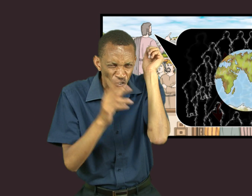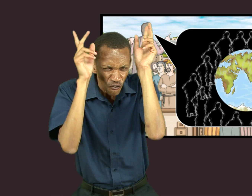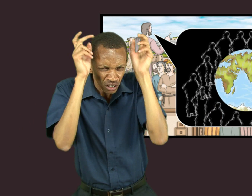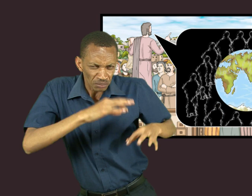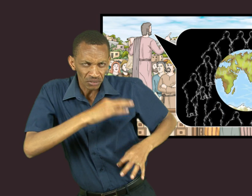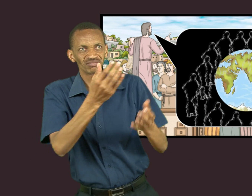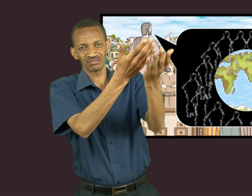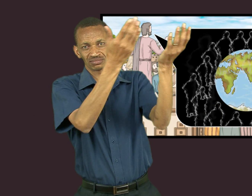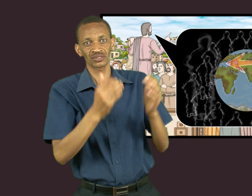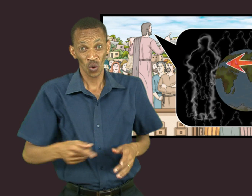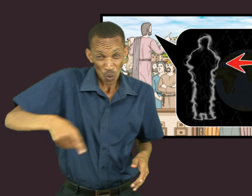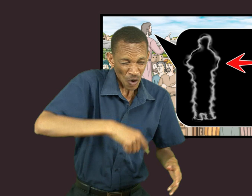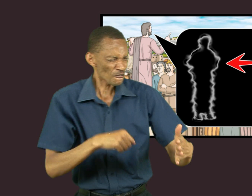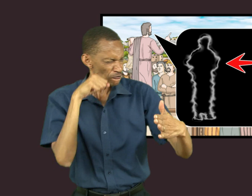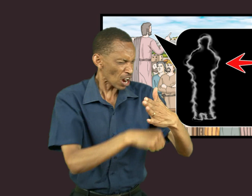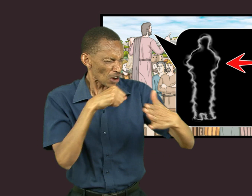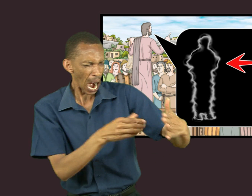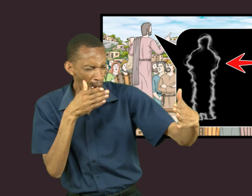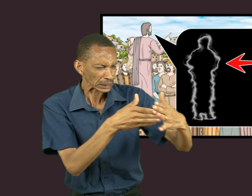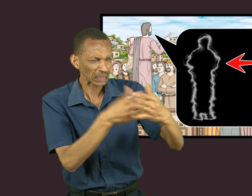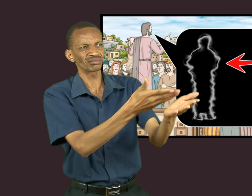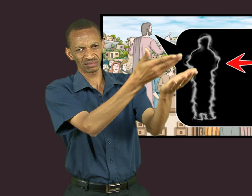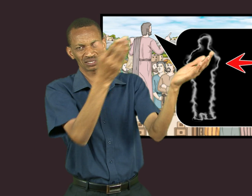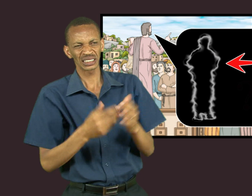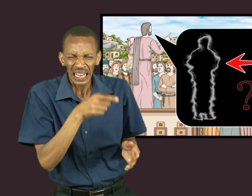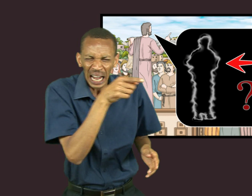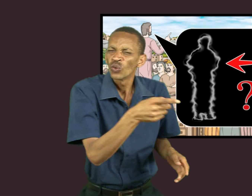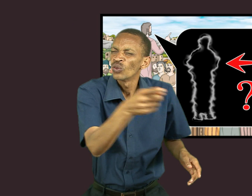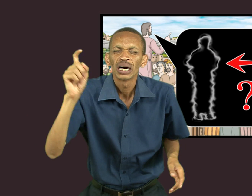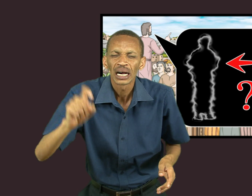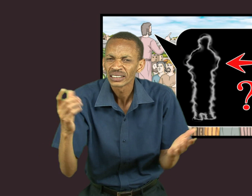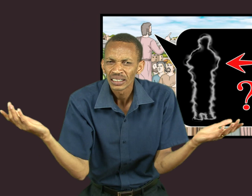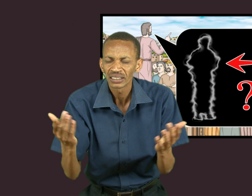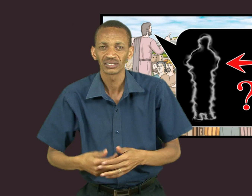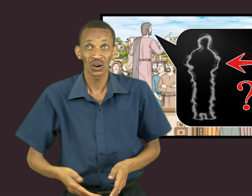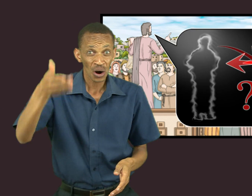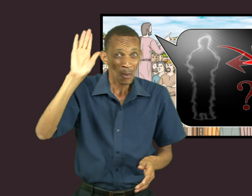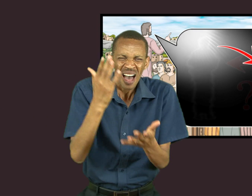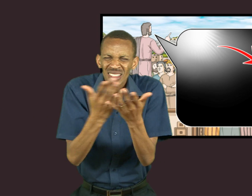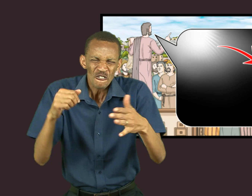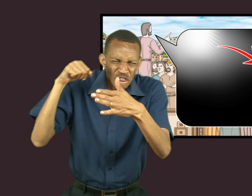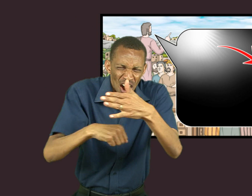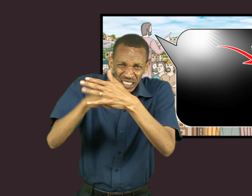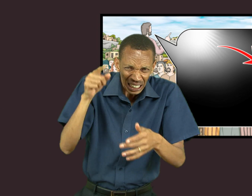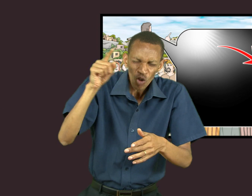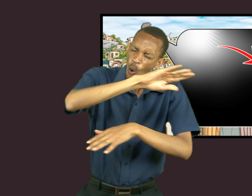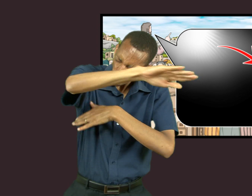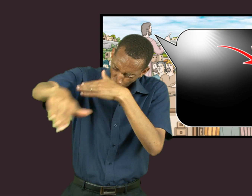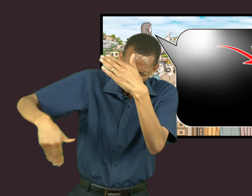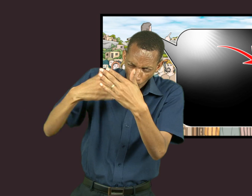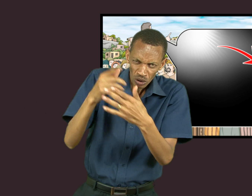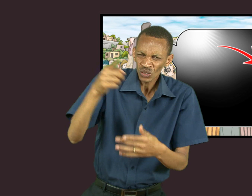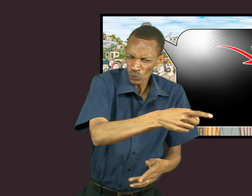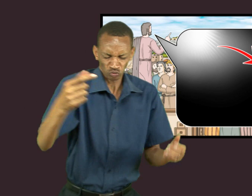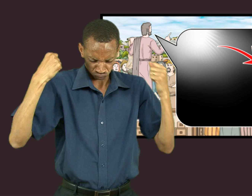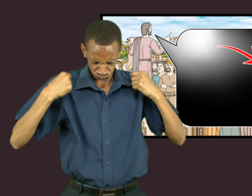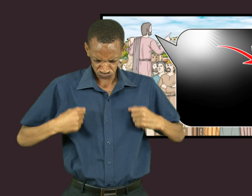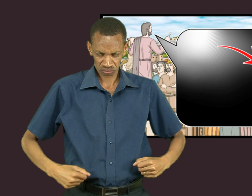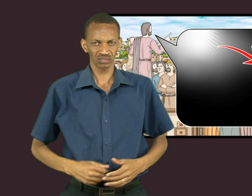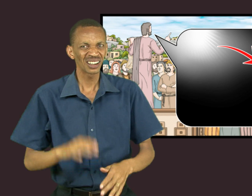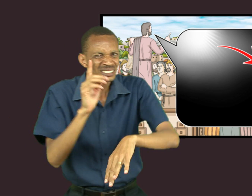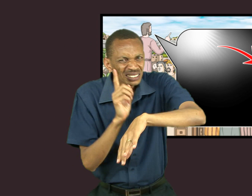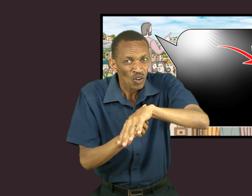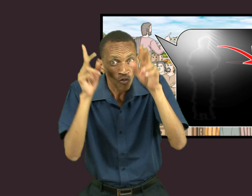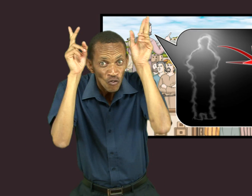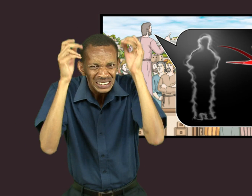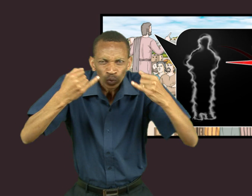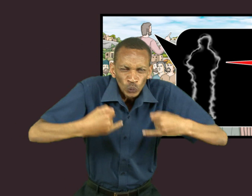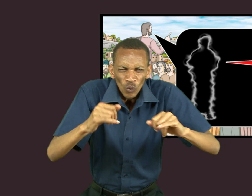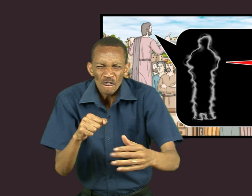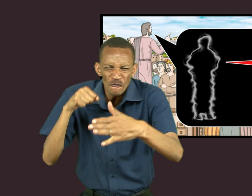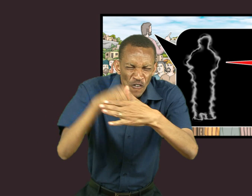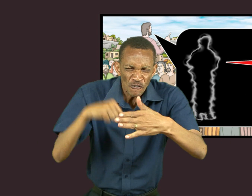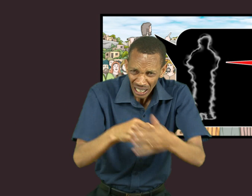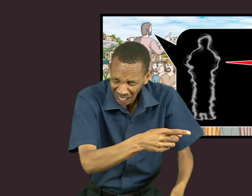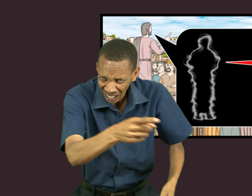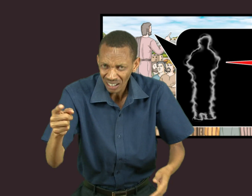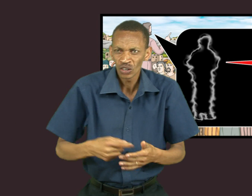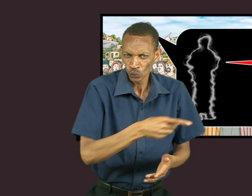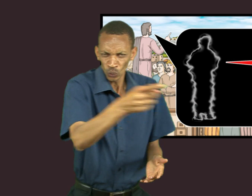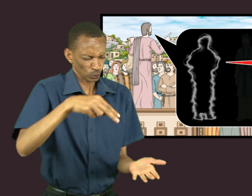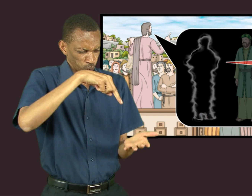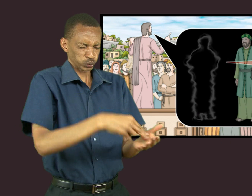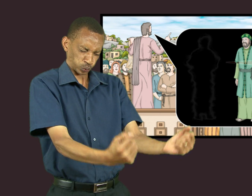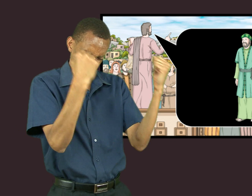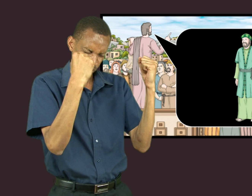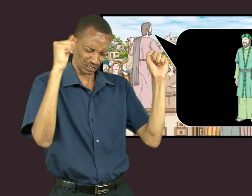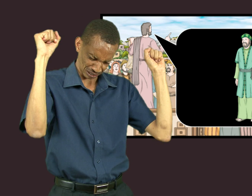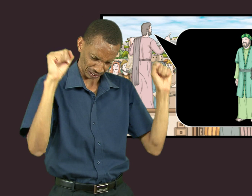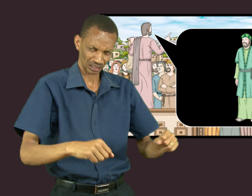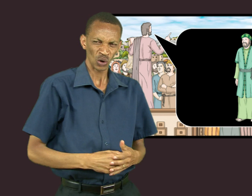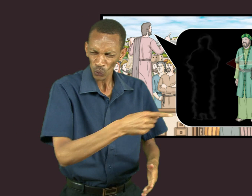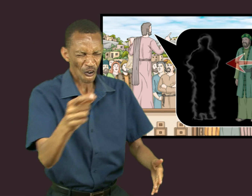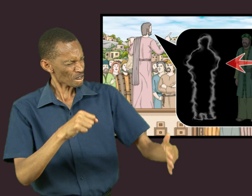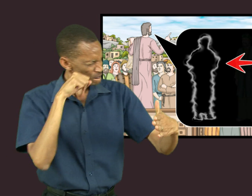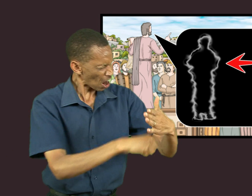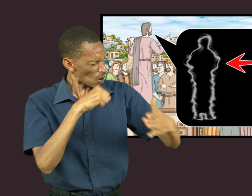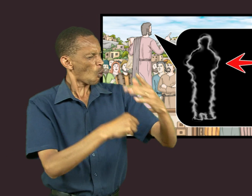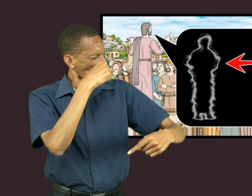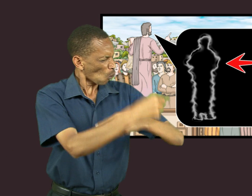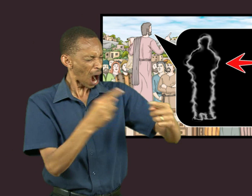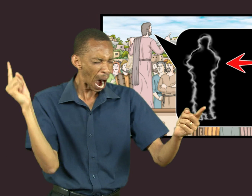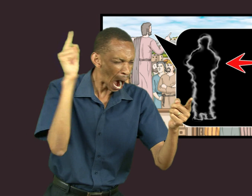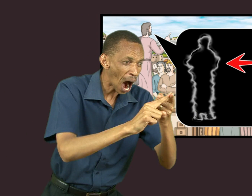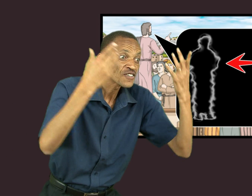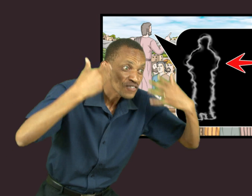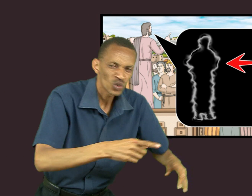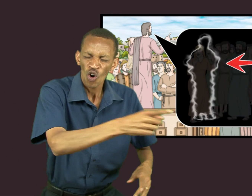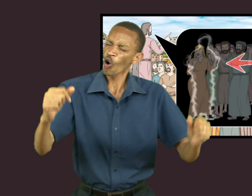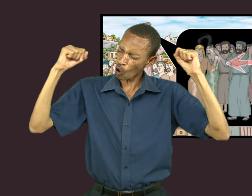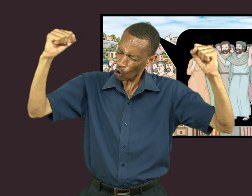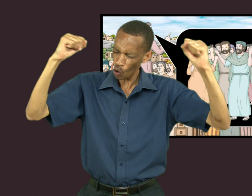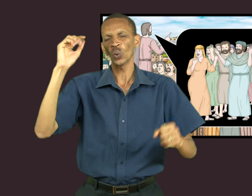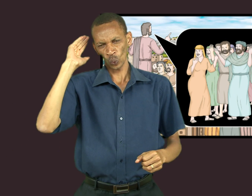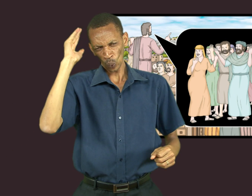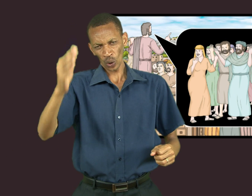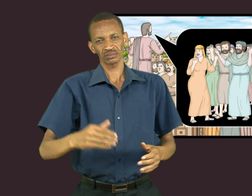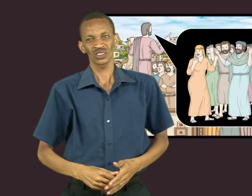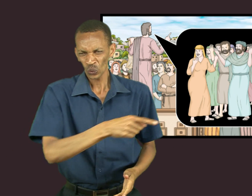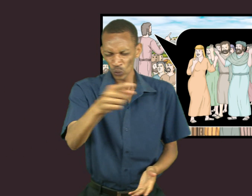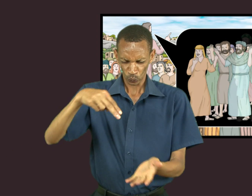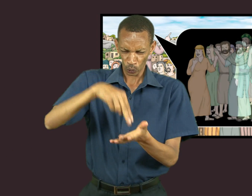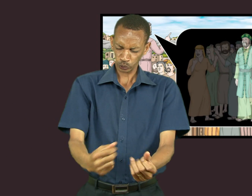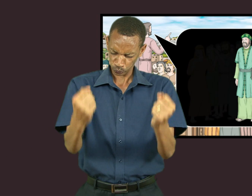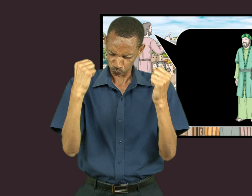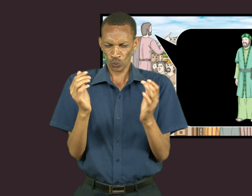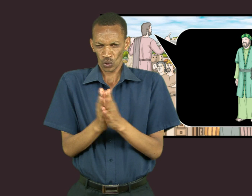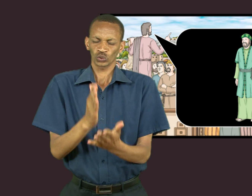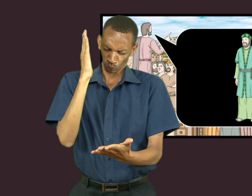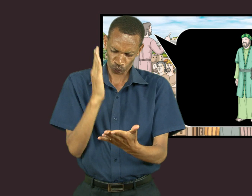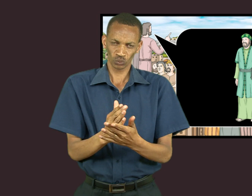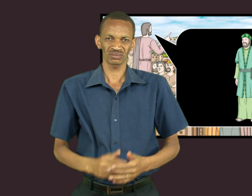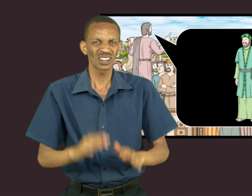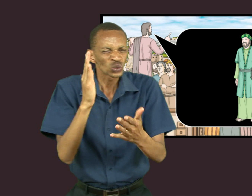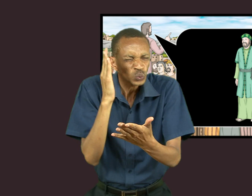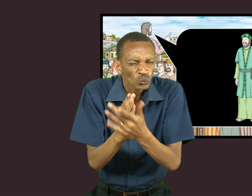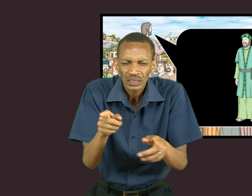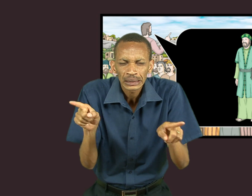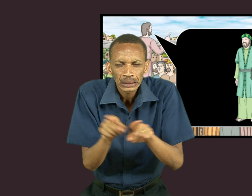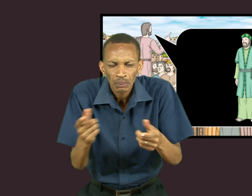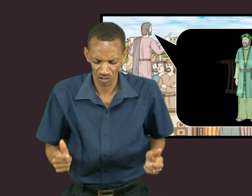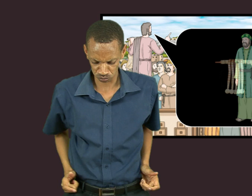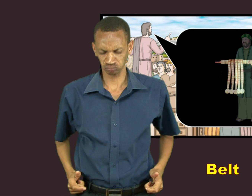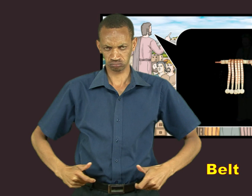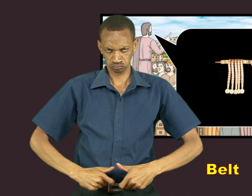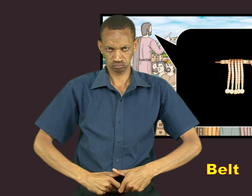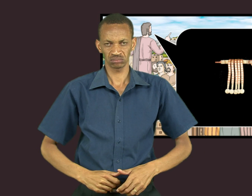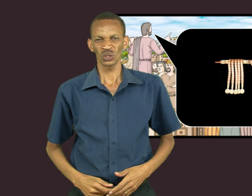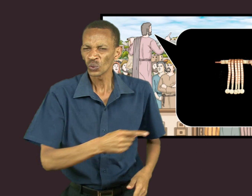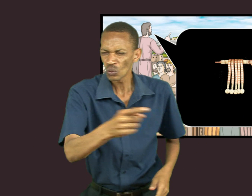Therefore take up the full armor of God, so that when the day of evil comes, you will be able to stand your ground, and having done everything, to stand.